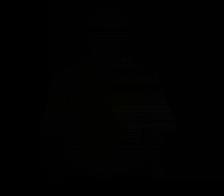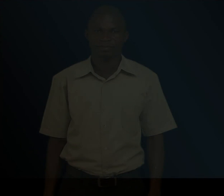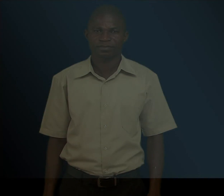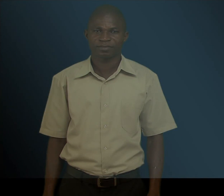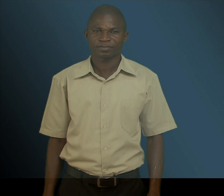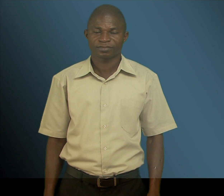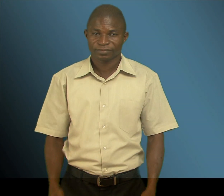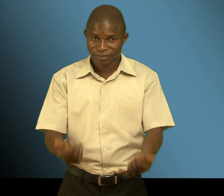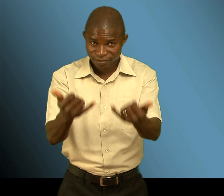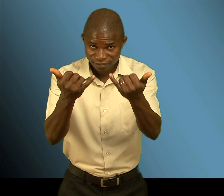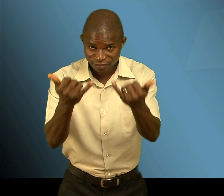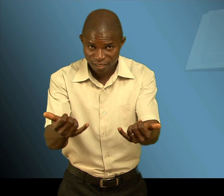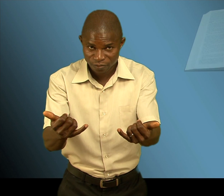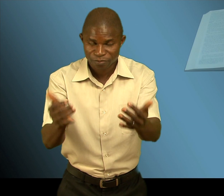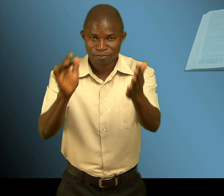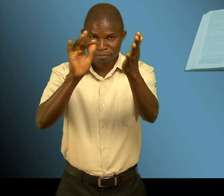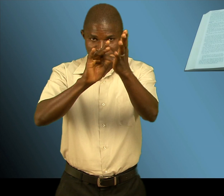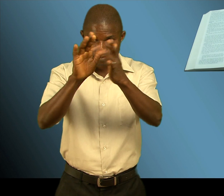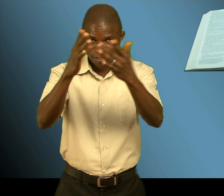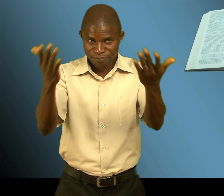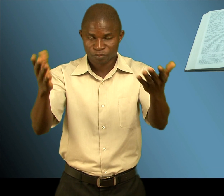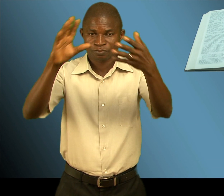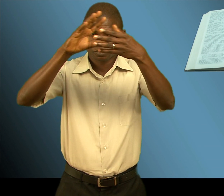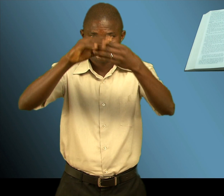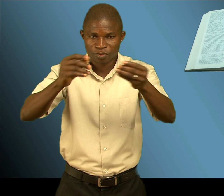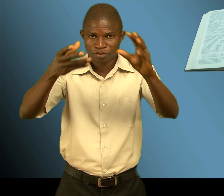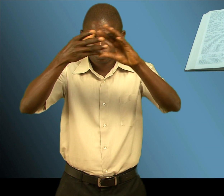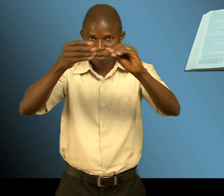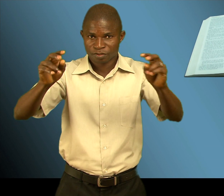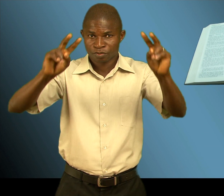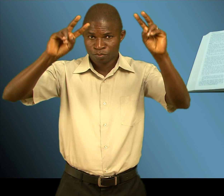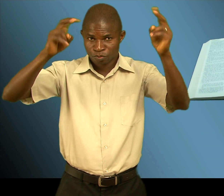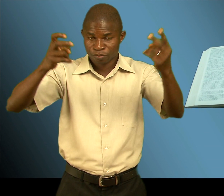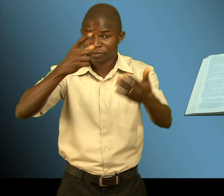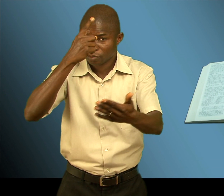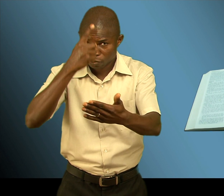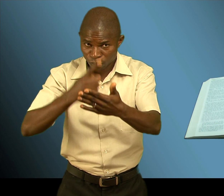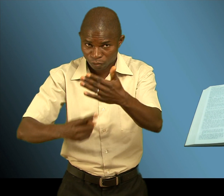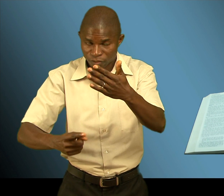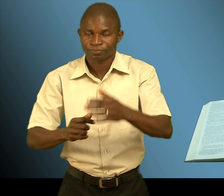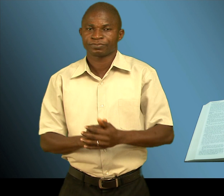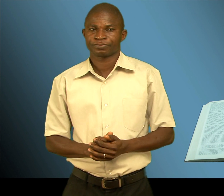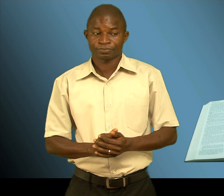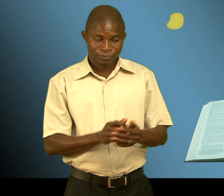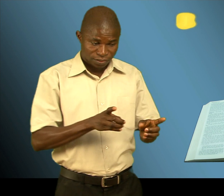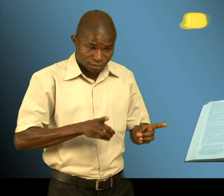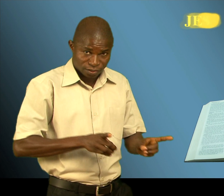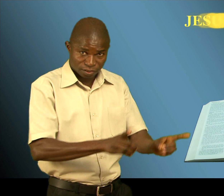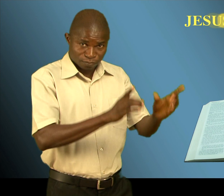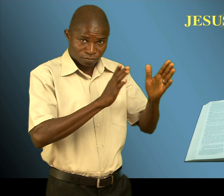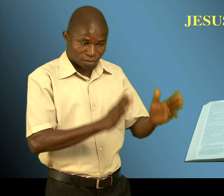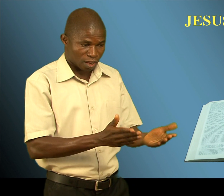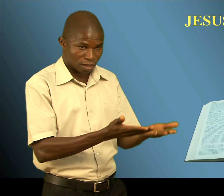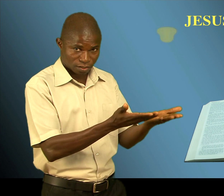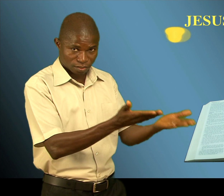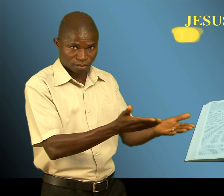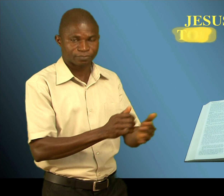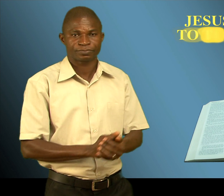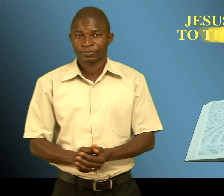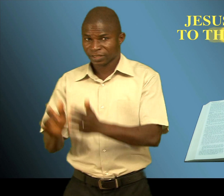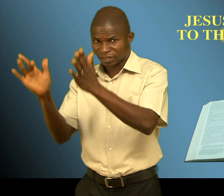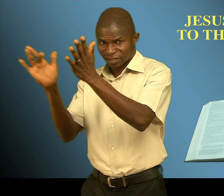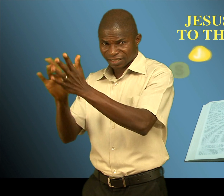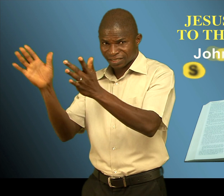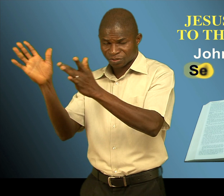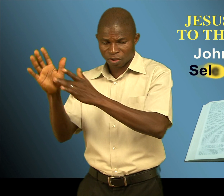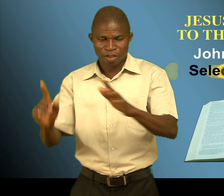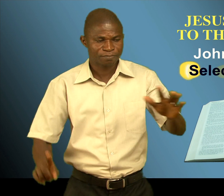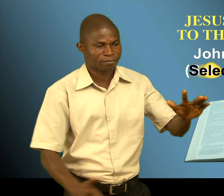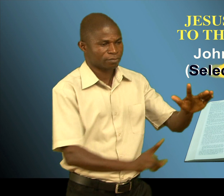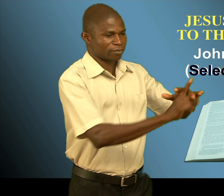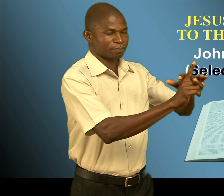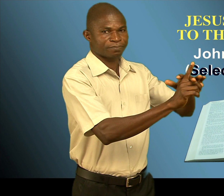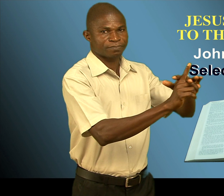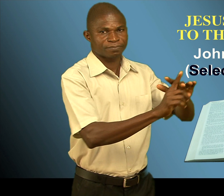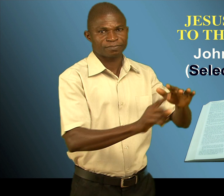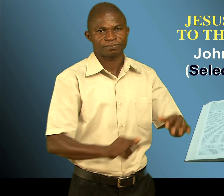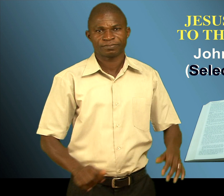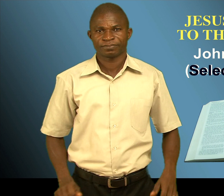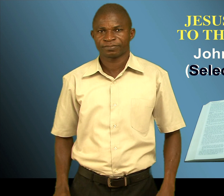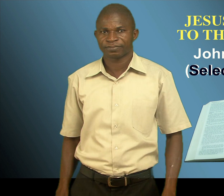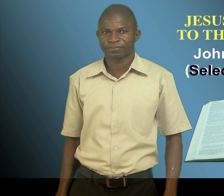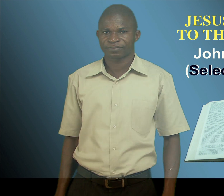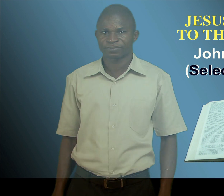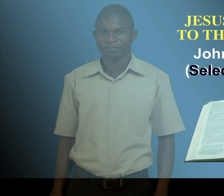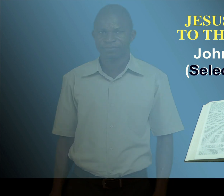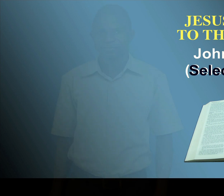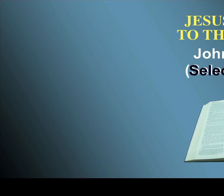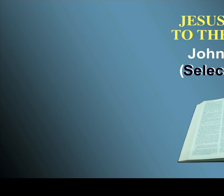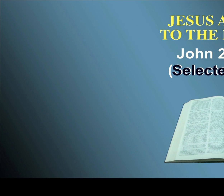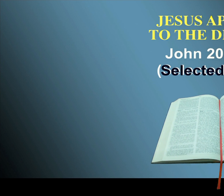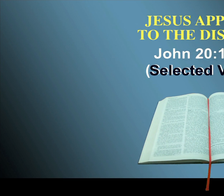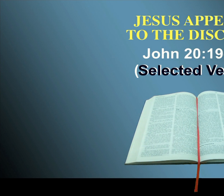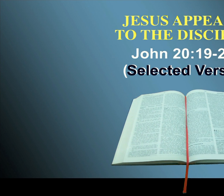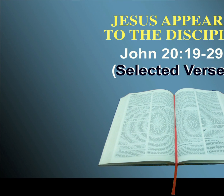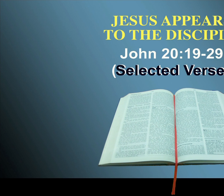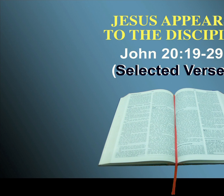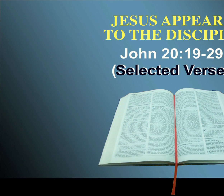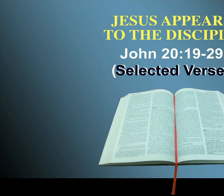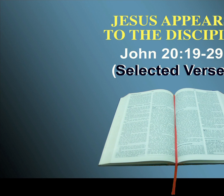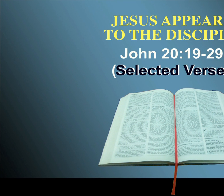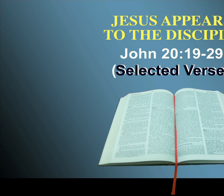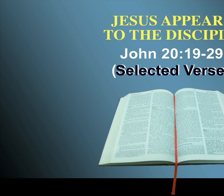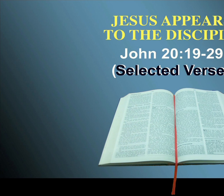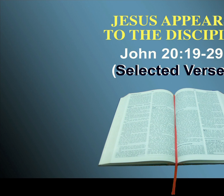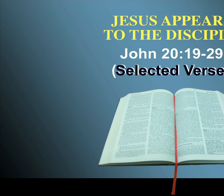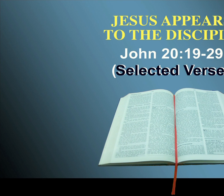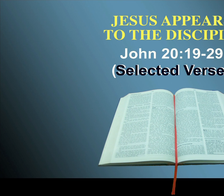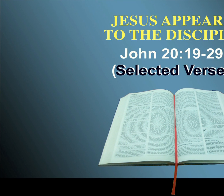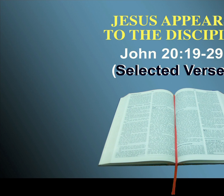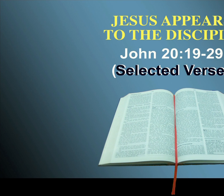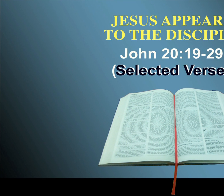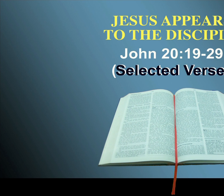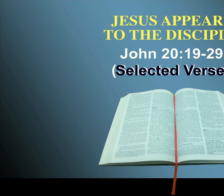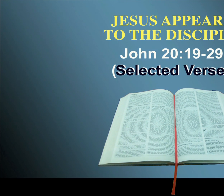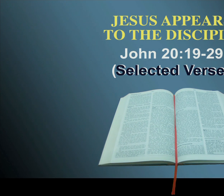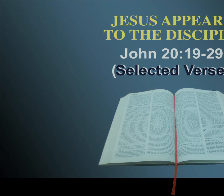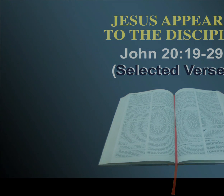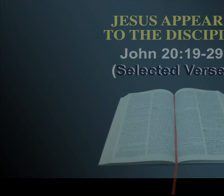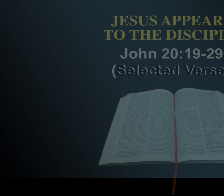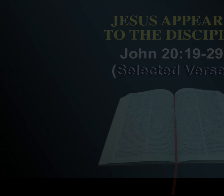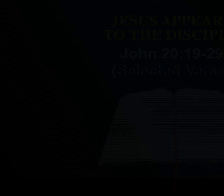Jesus appears to the disciples